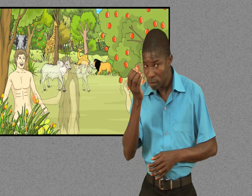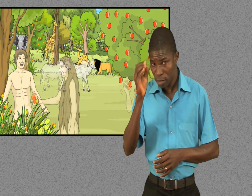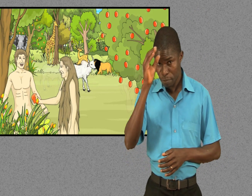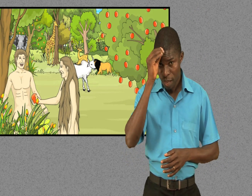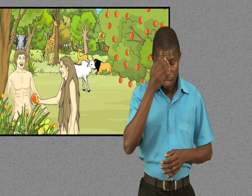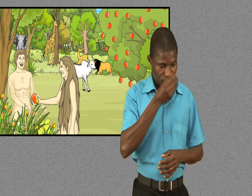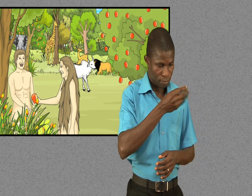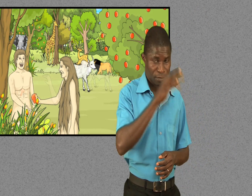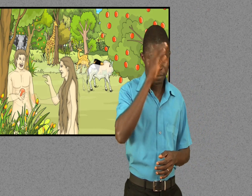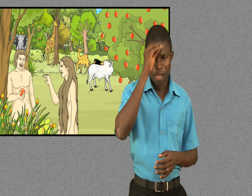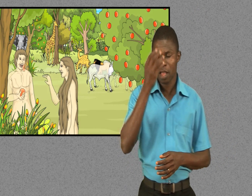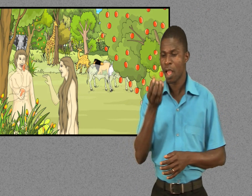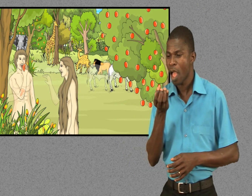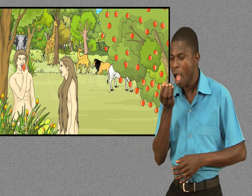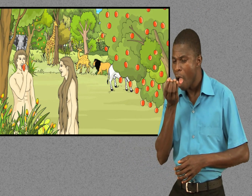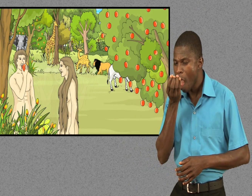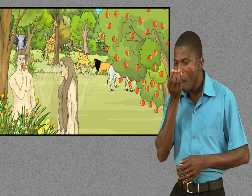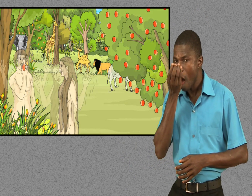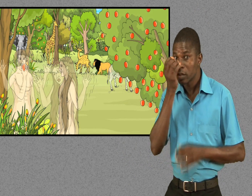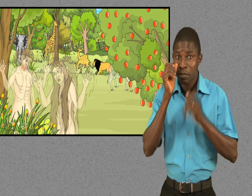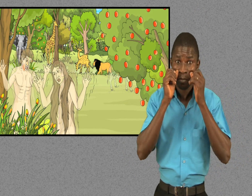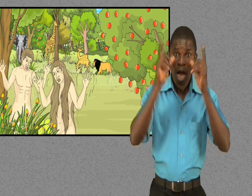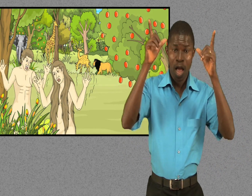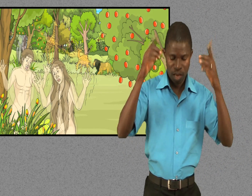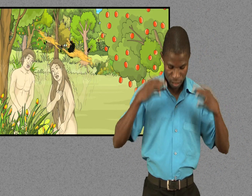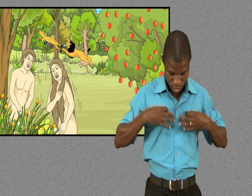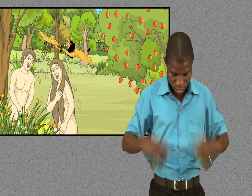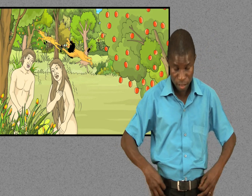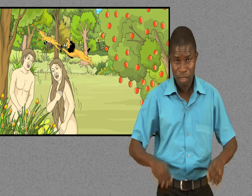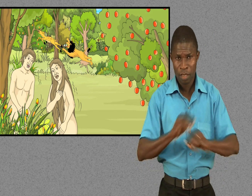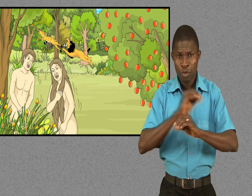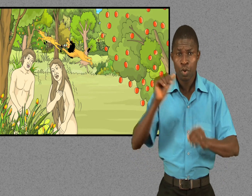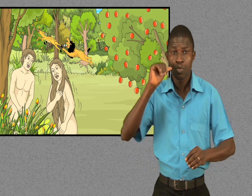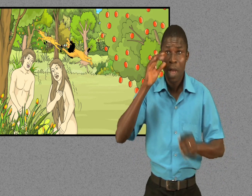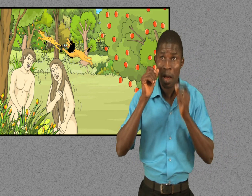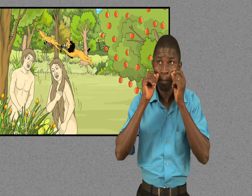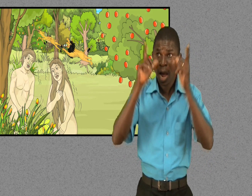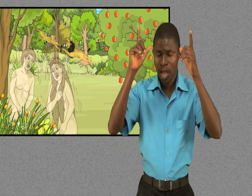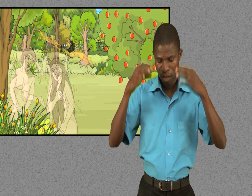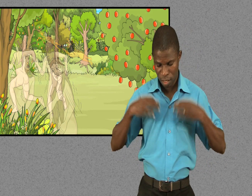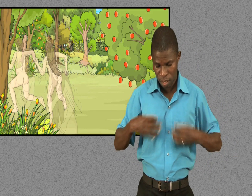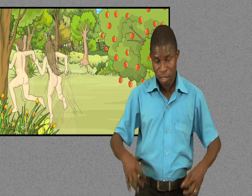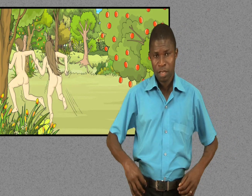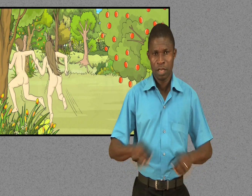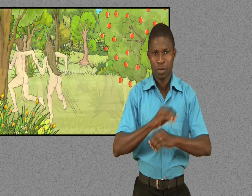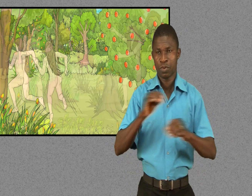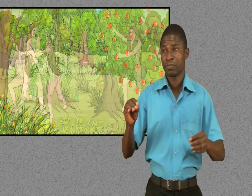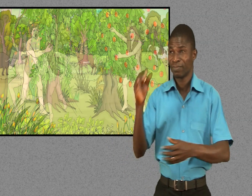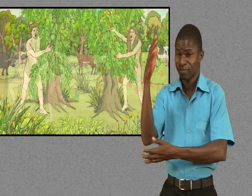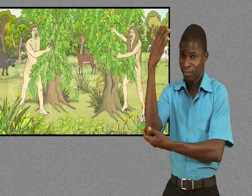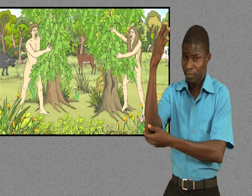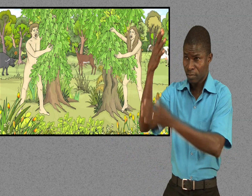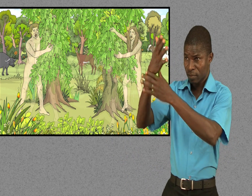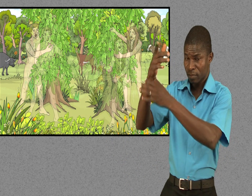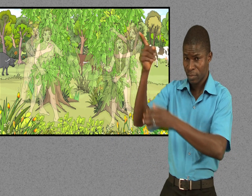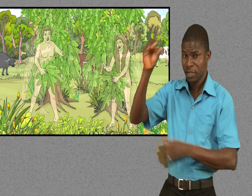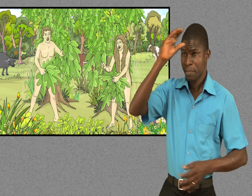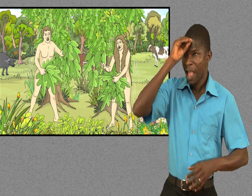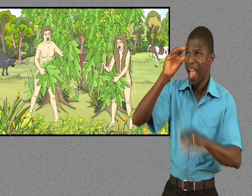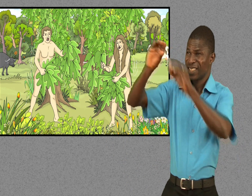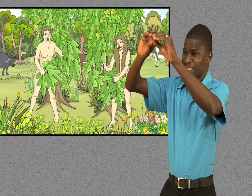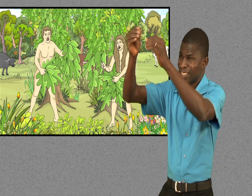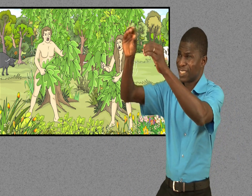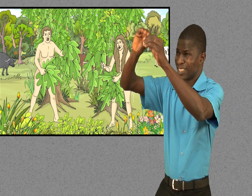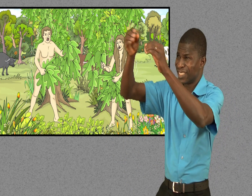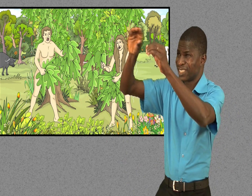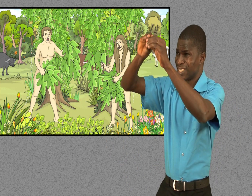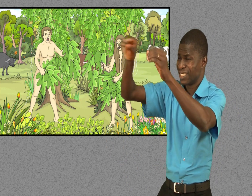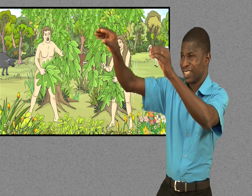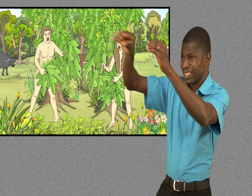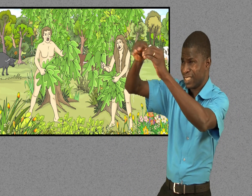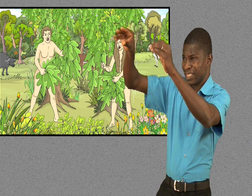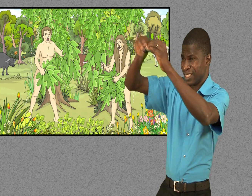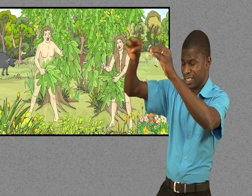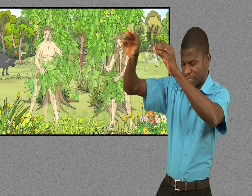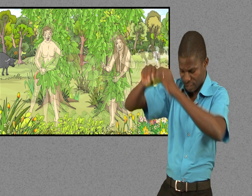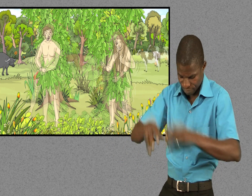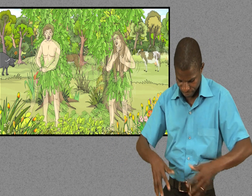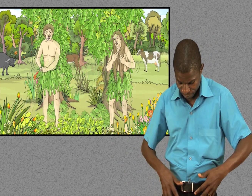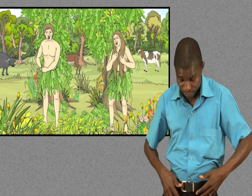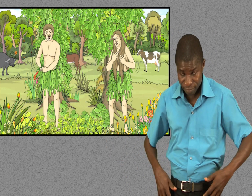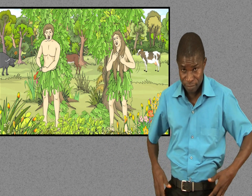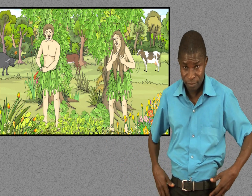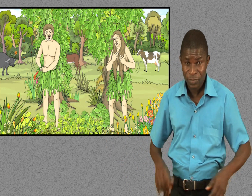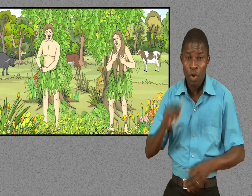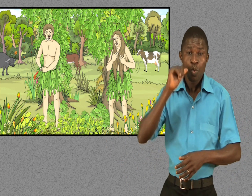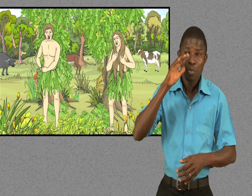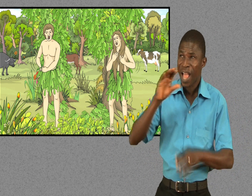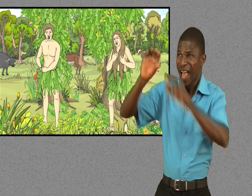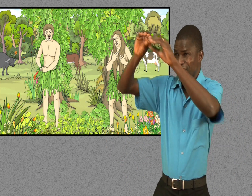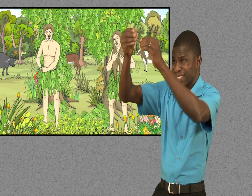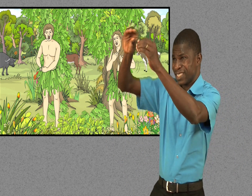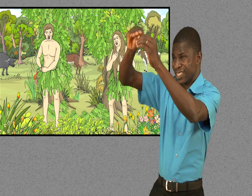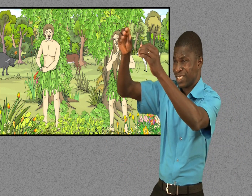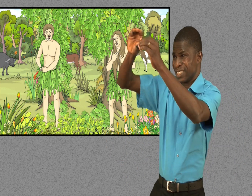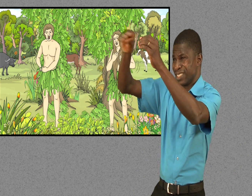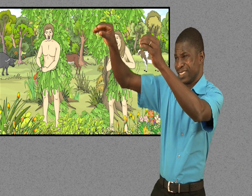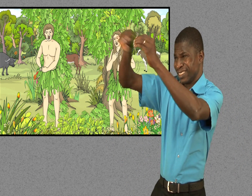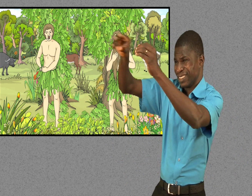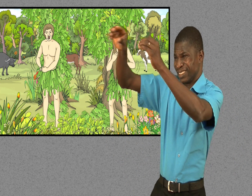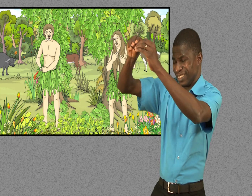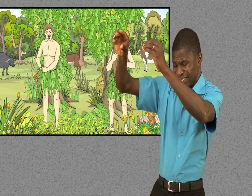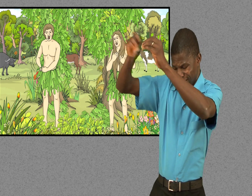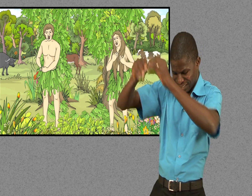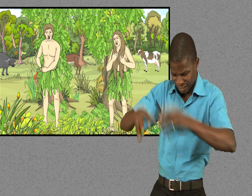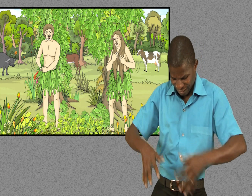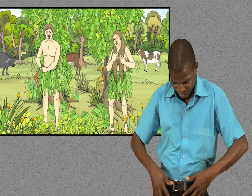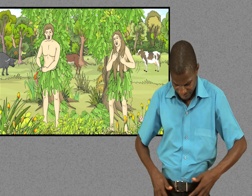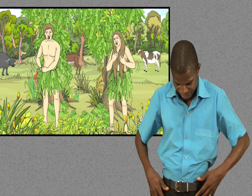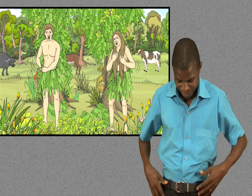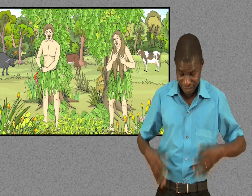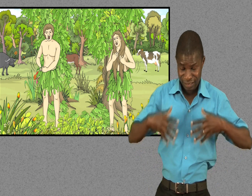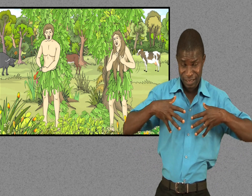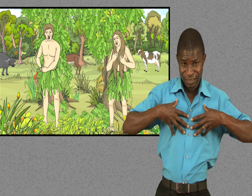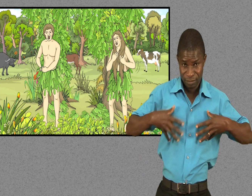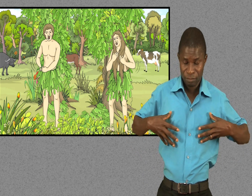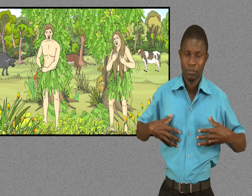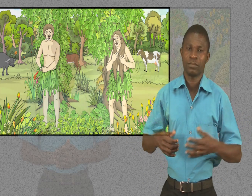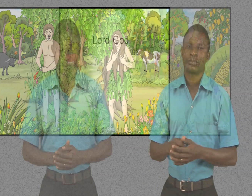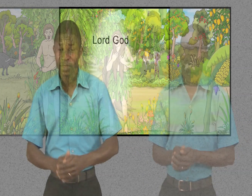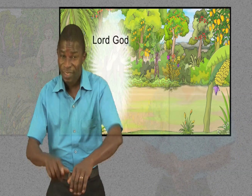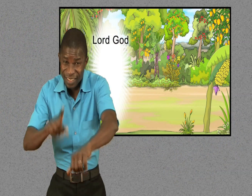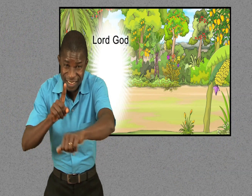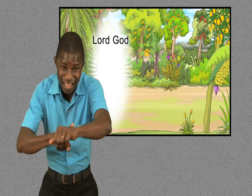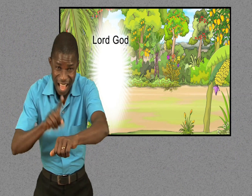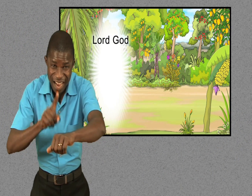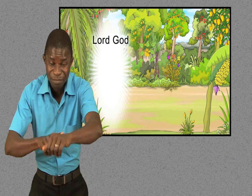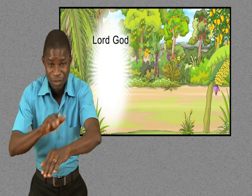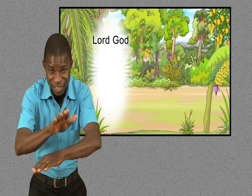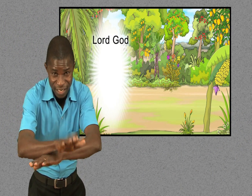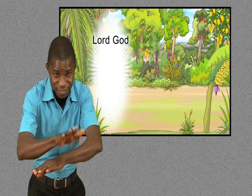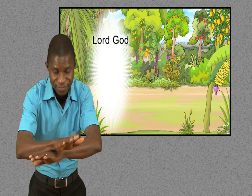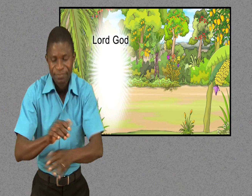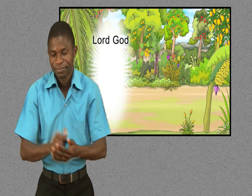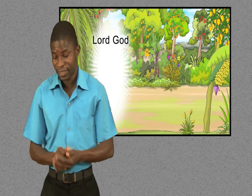And the eyes of both of them were opened, and they knew that they were naked; so they sewed together fig leaves and made coverings for themselves.